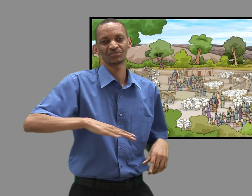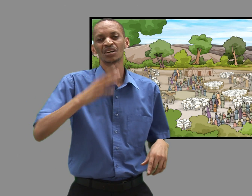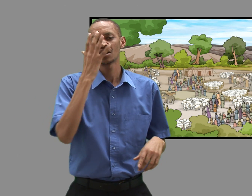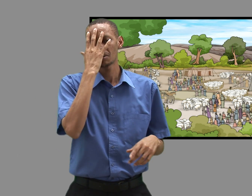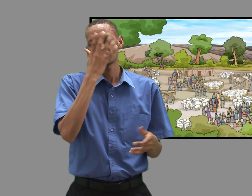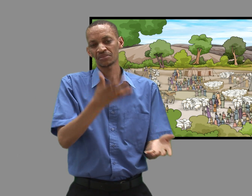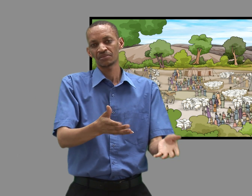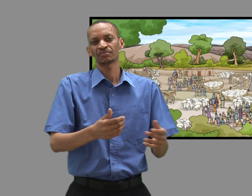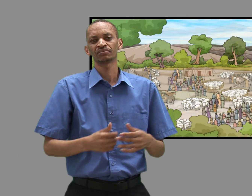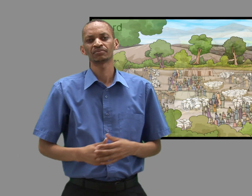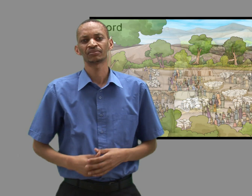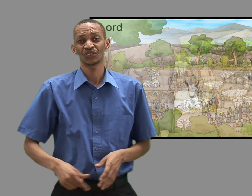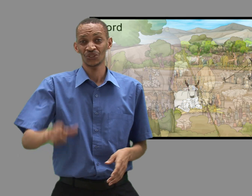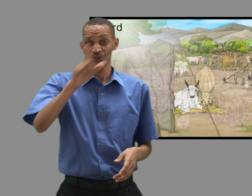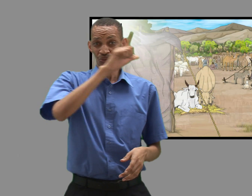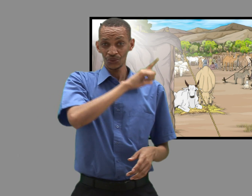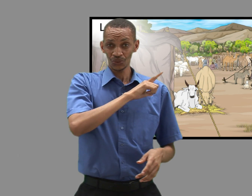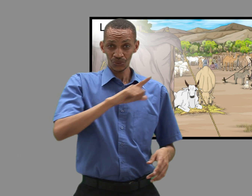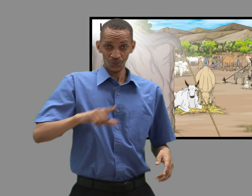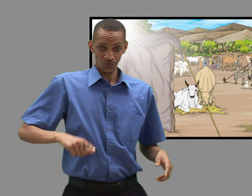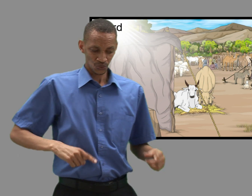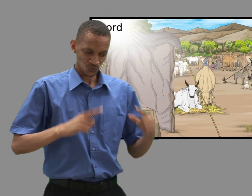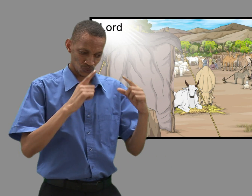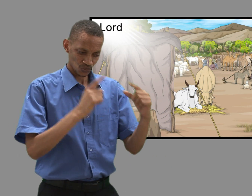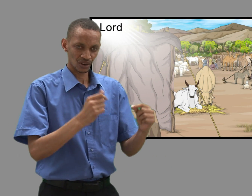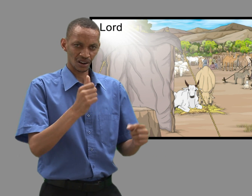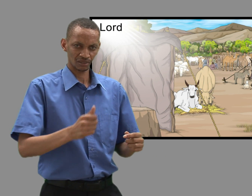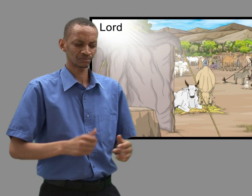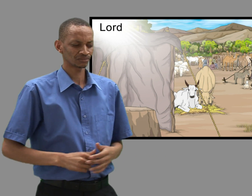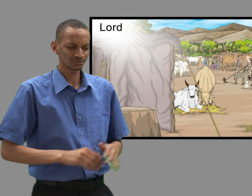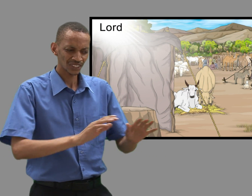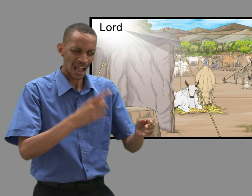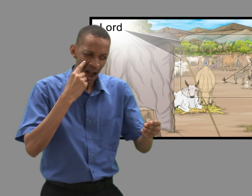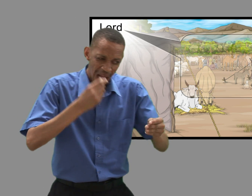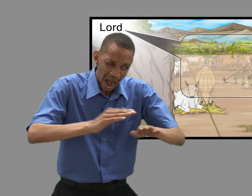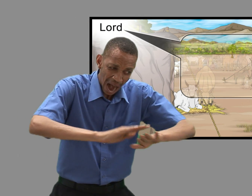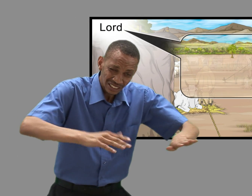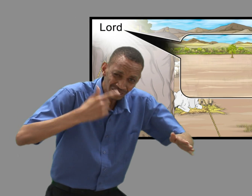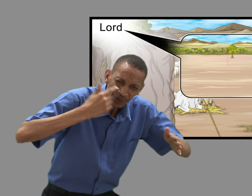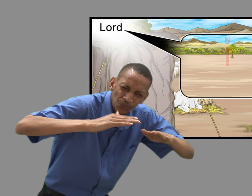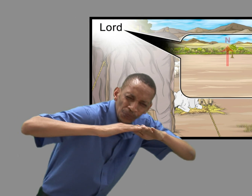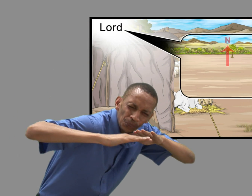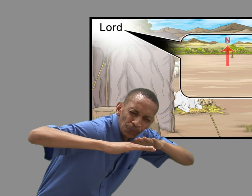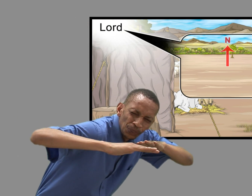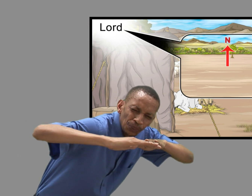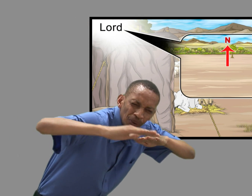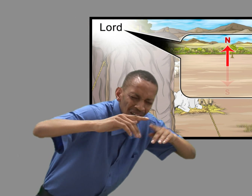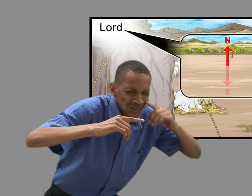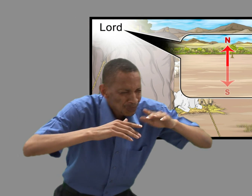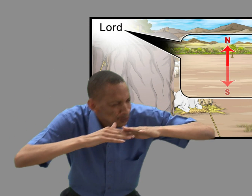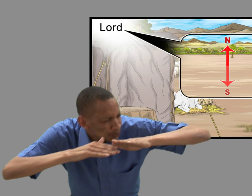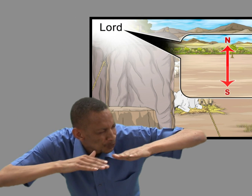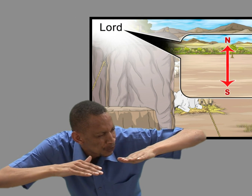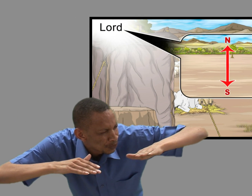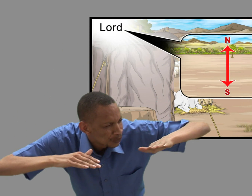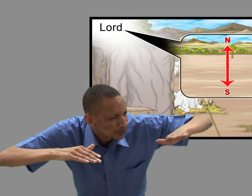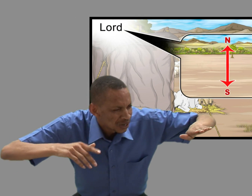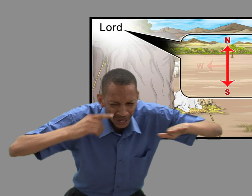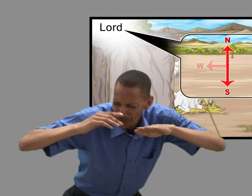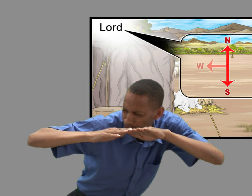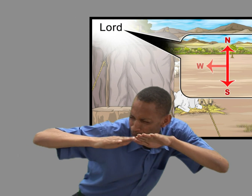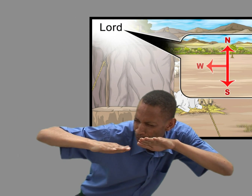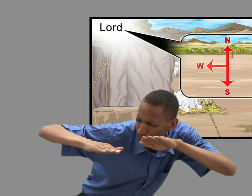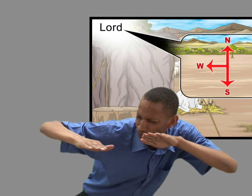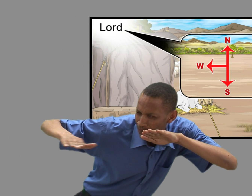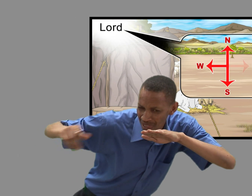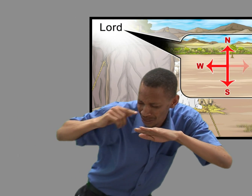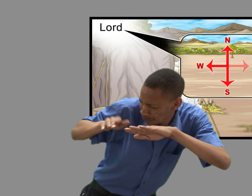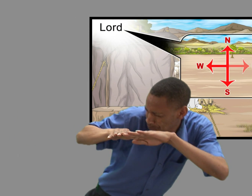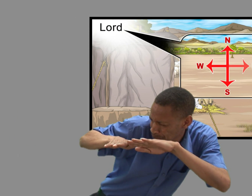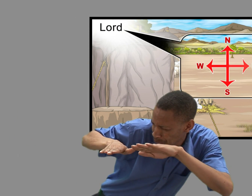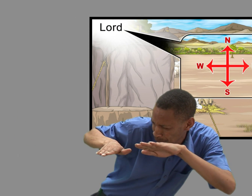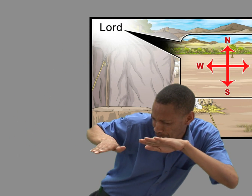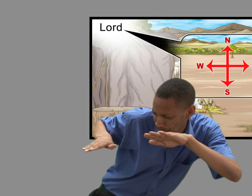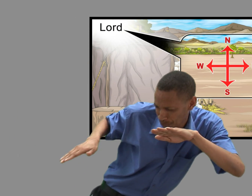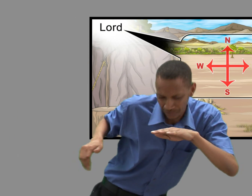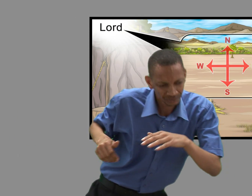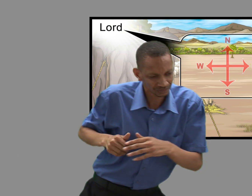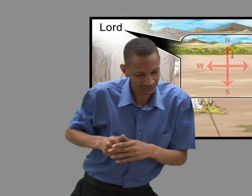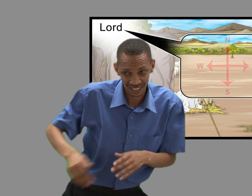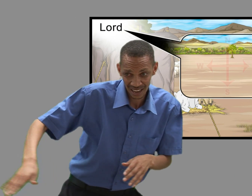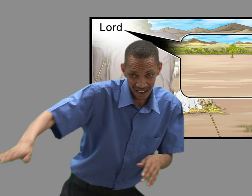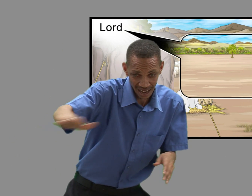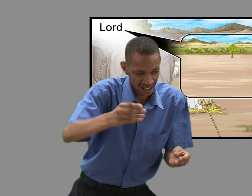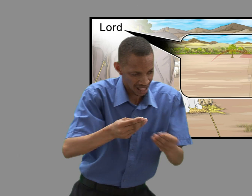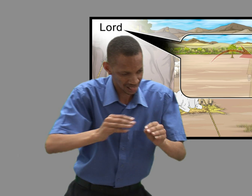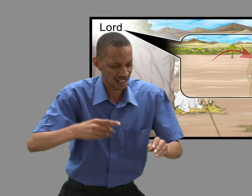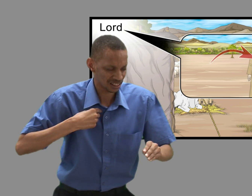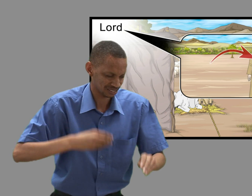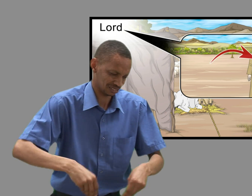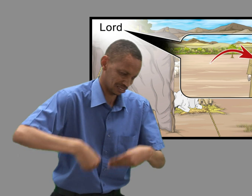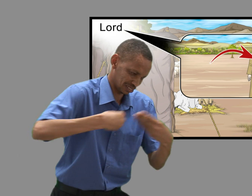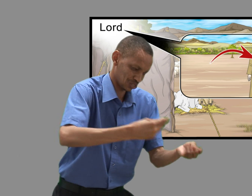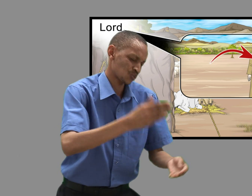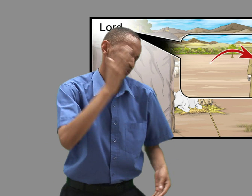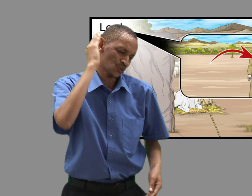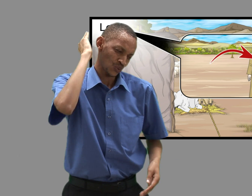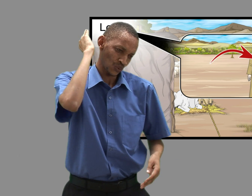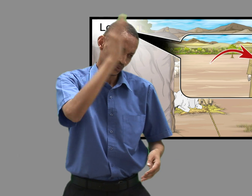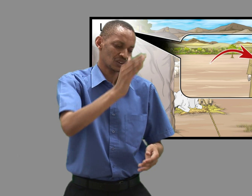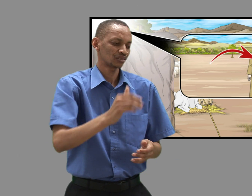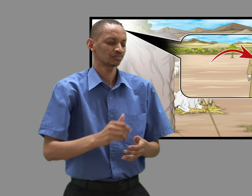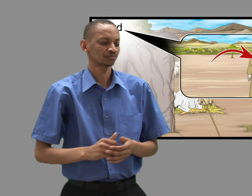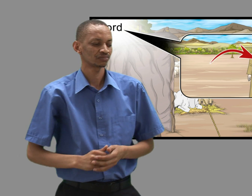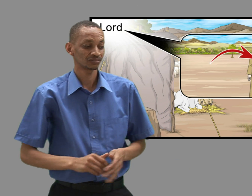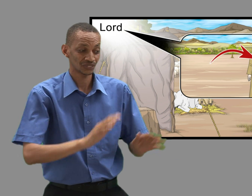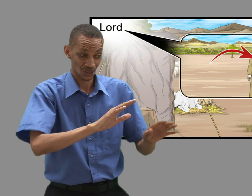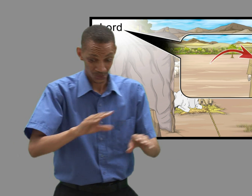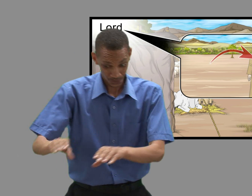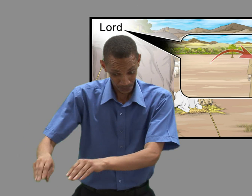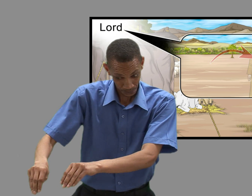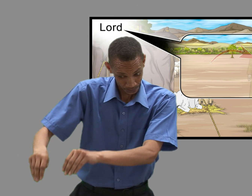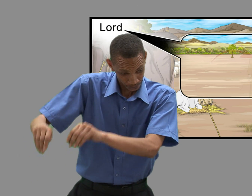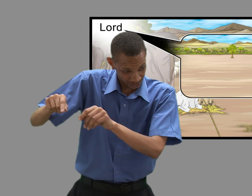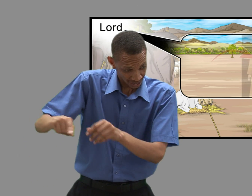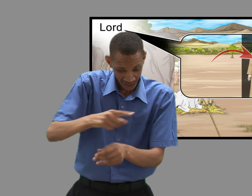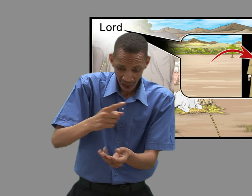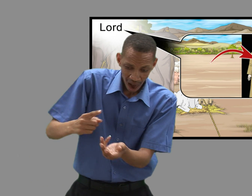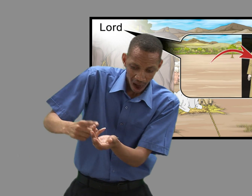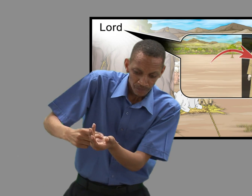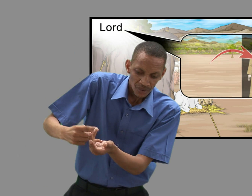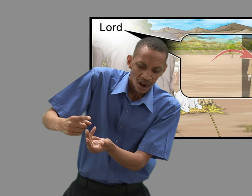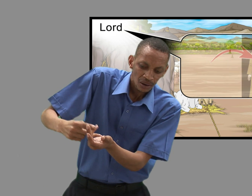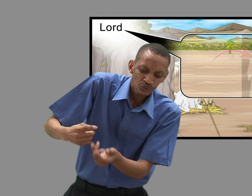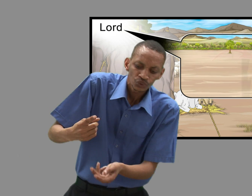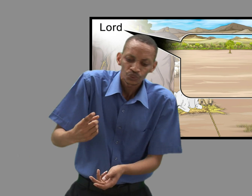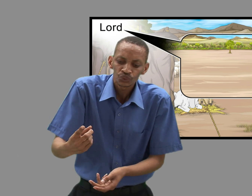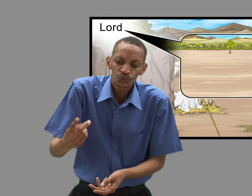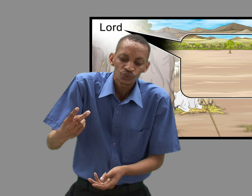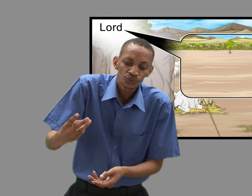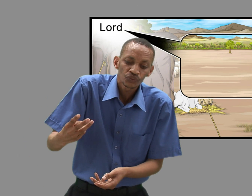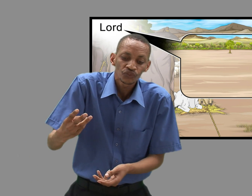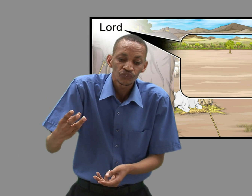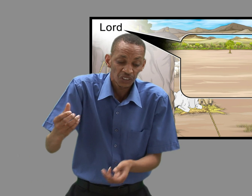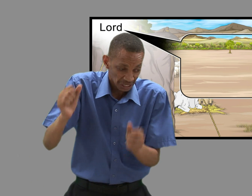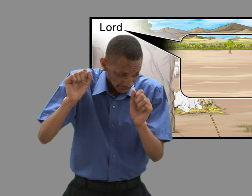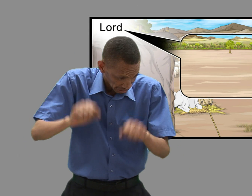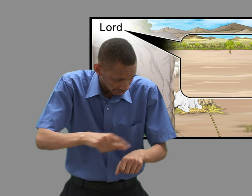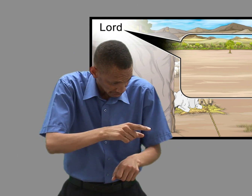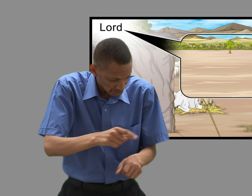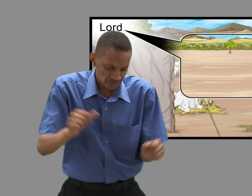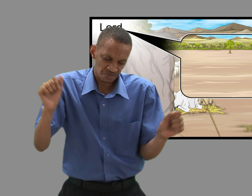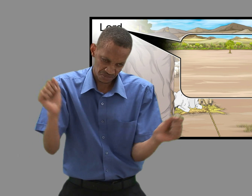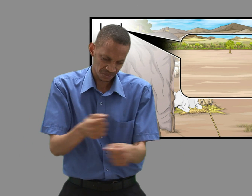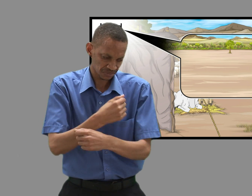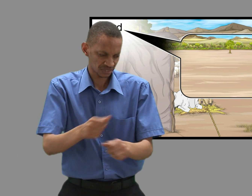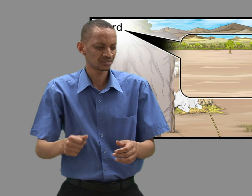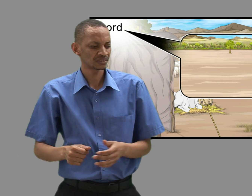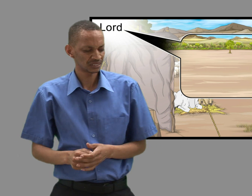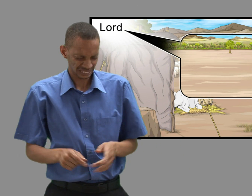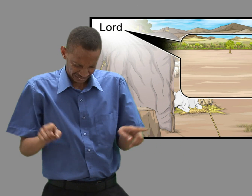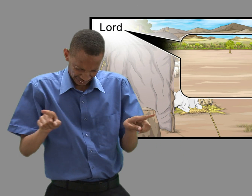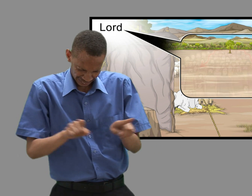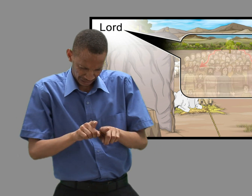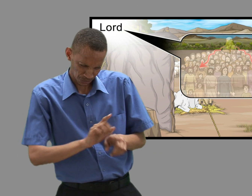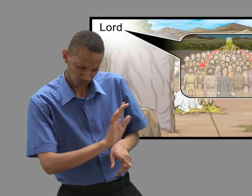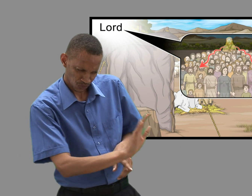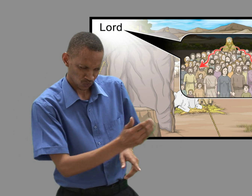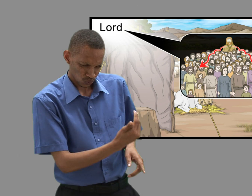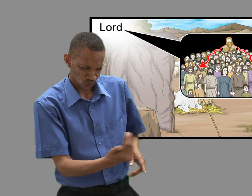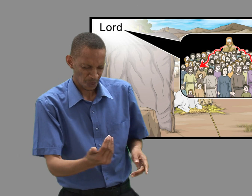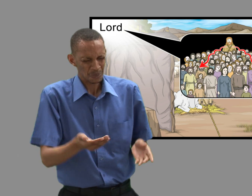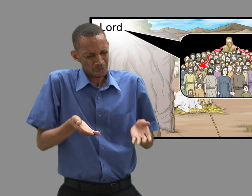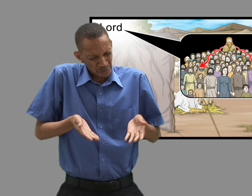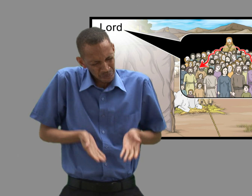After Lot had departed, the LORD said to Abram, “Now lift up your eyes from the place where you are, and look to the north and south and east and west, for all the land that you see, I will give to you and your offspring forever.